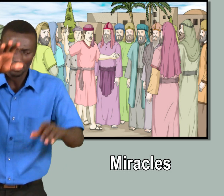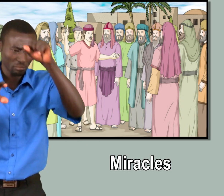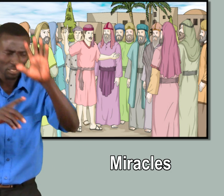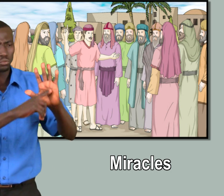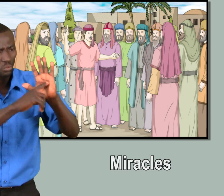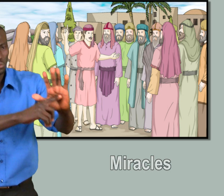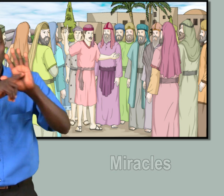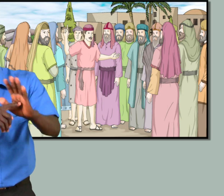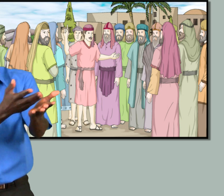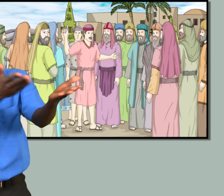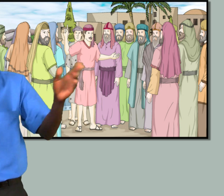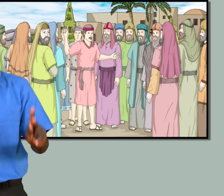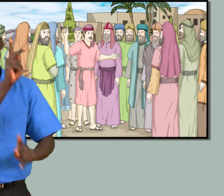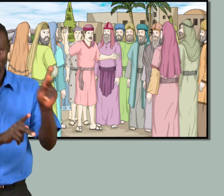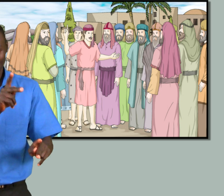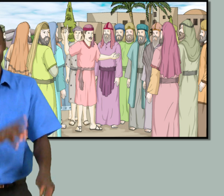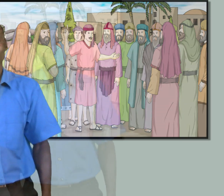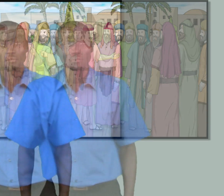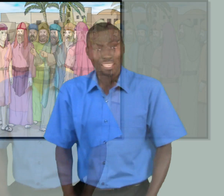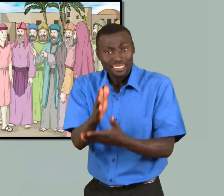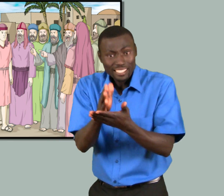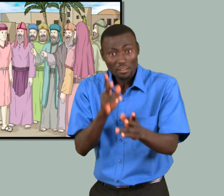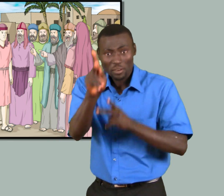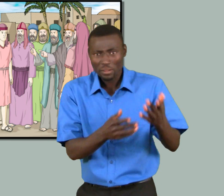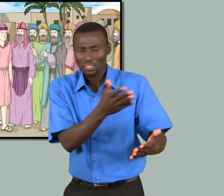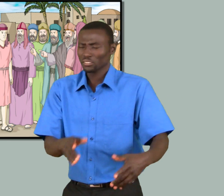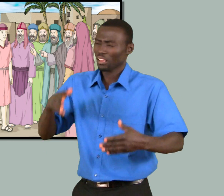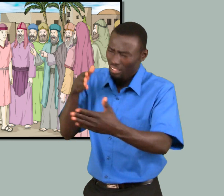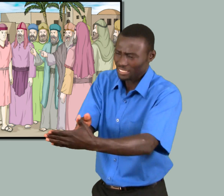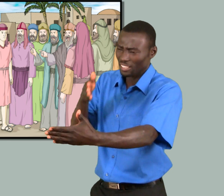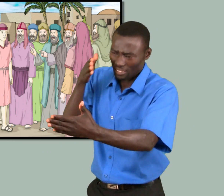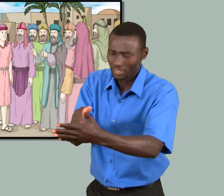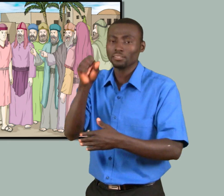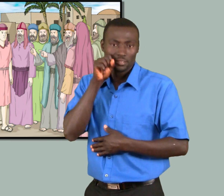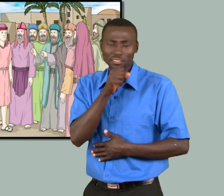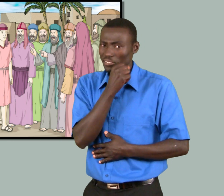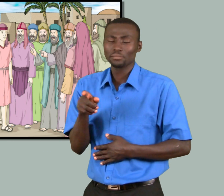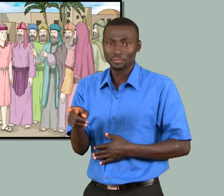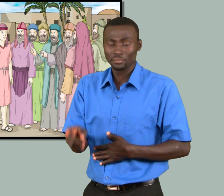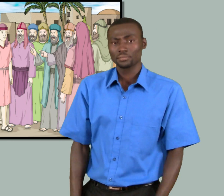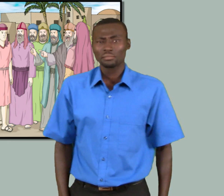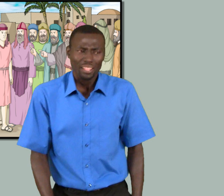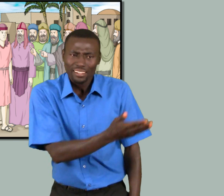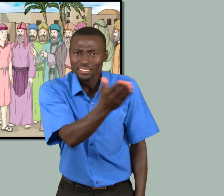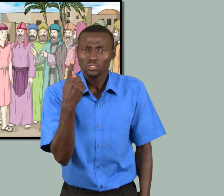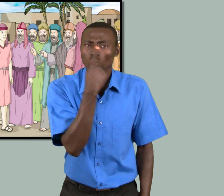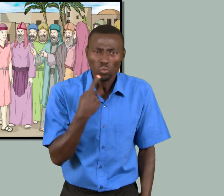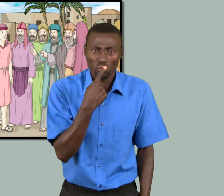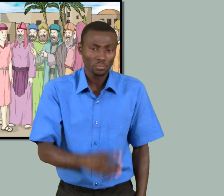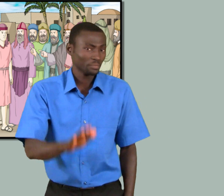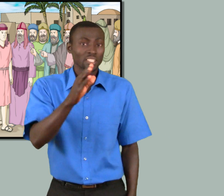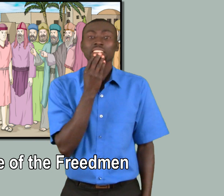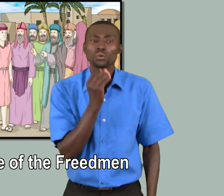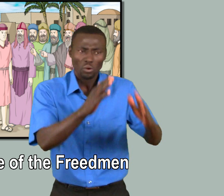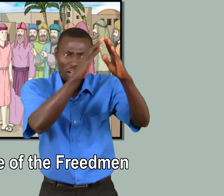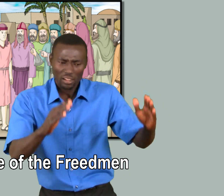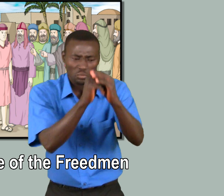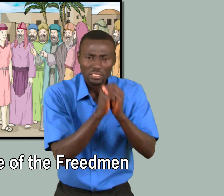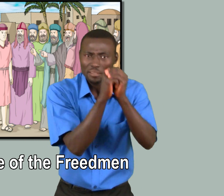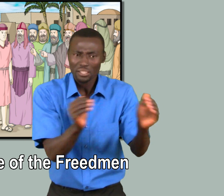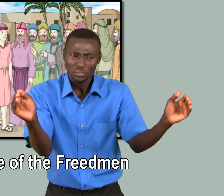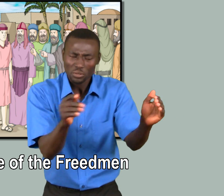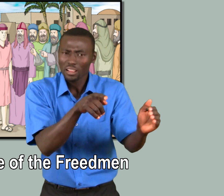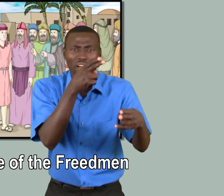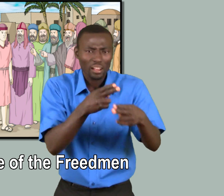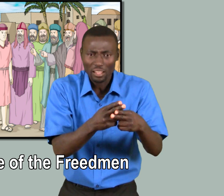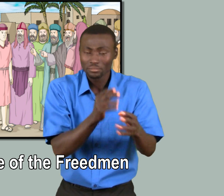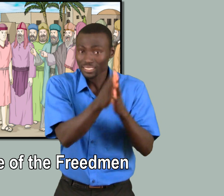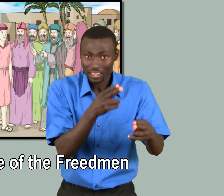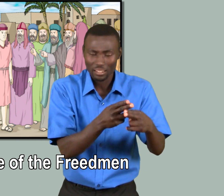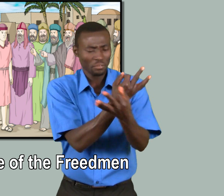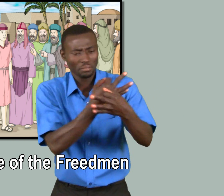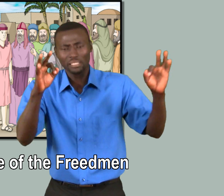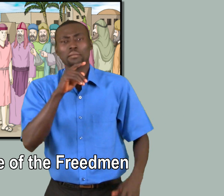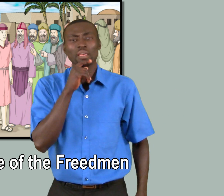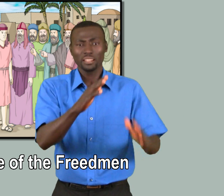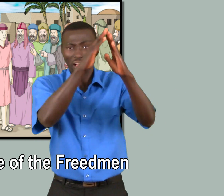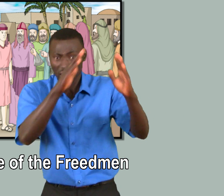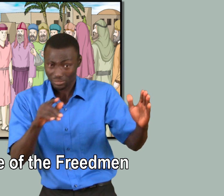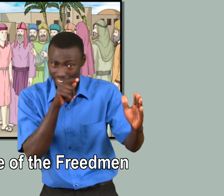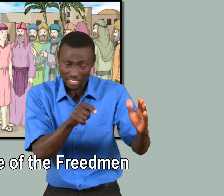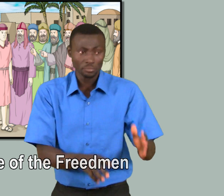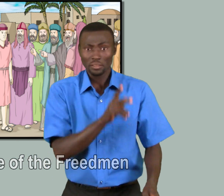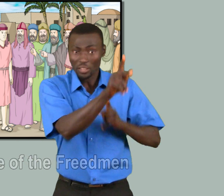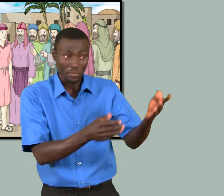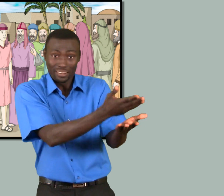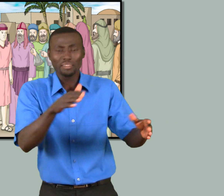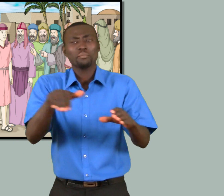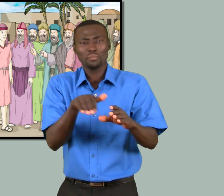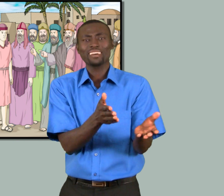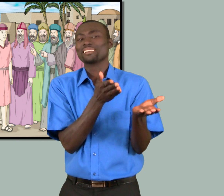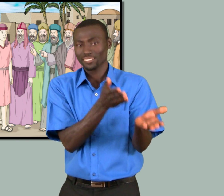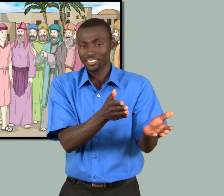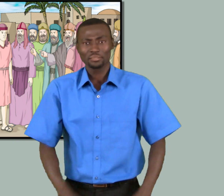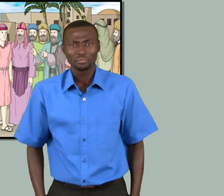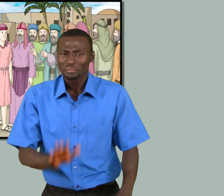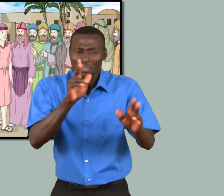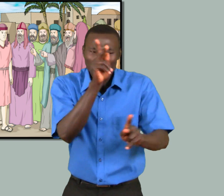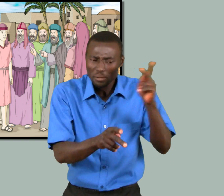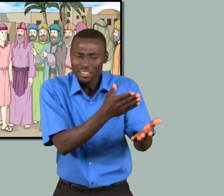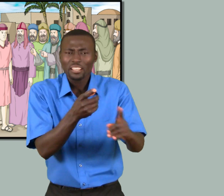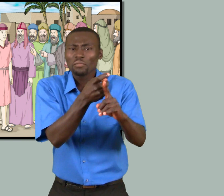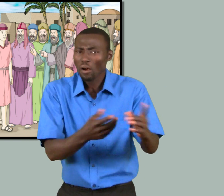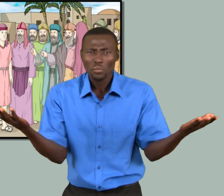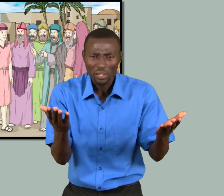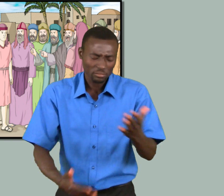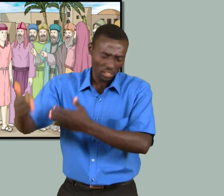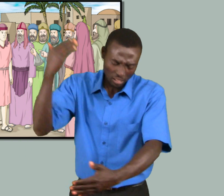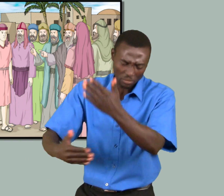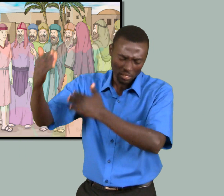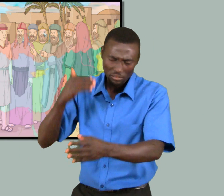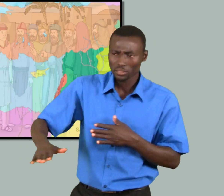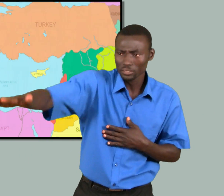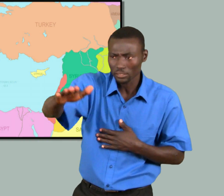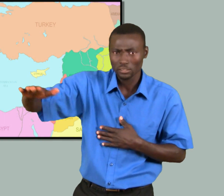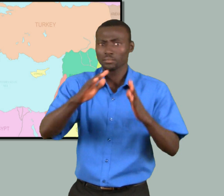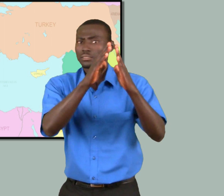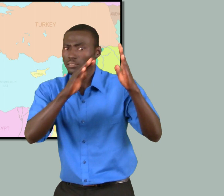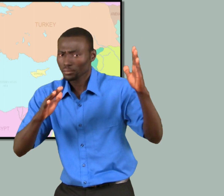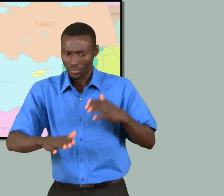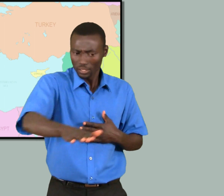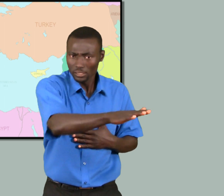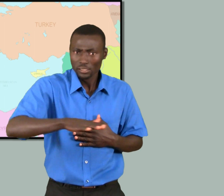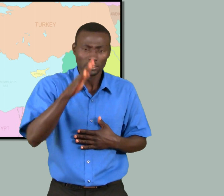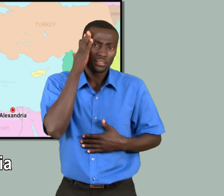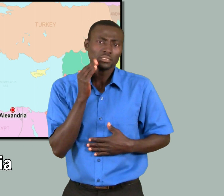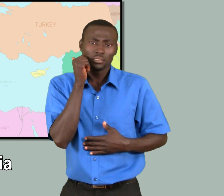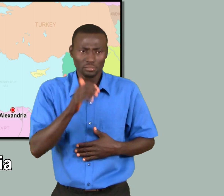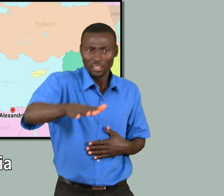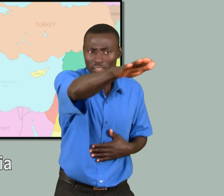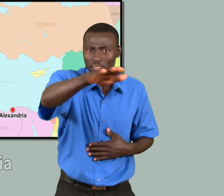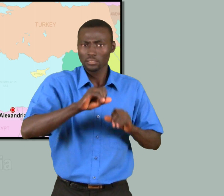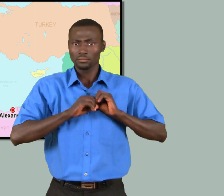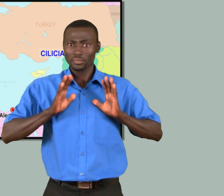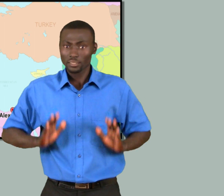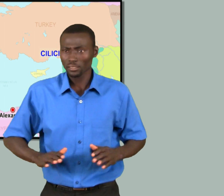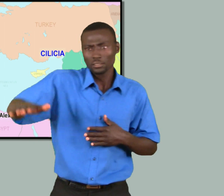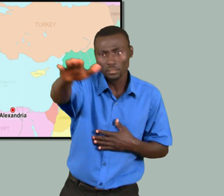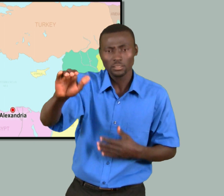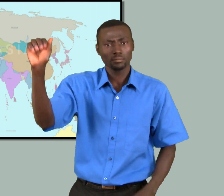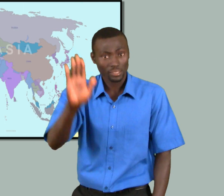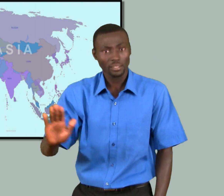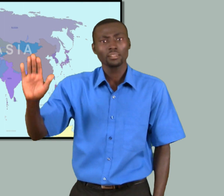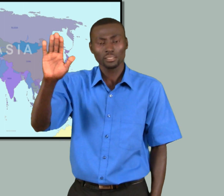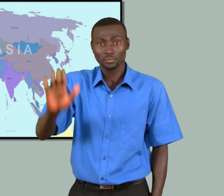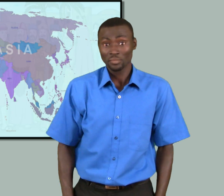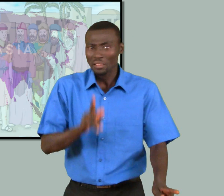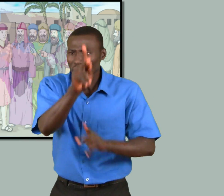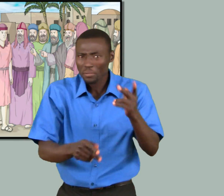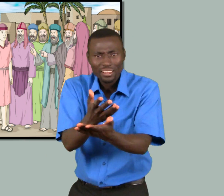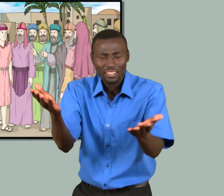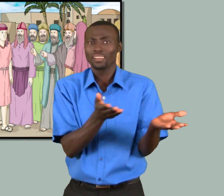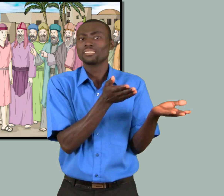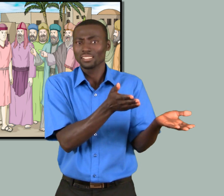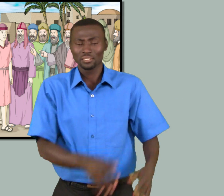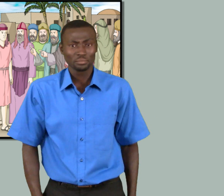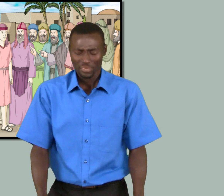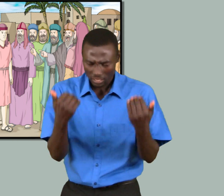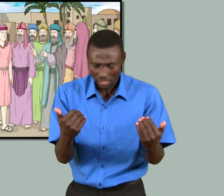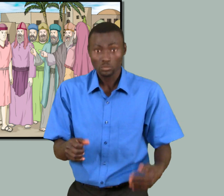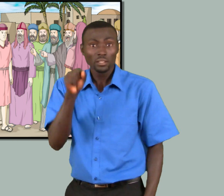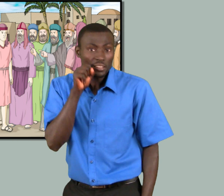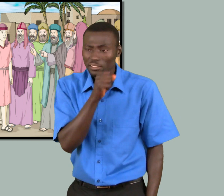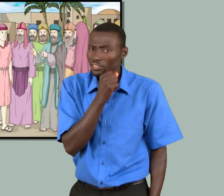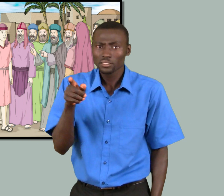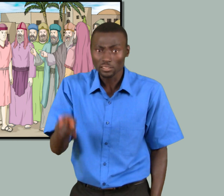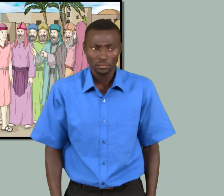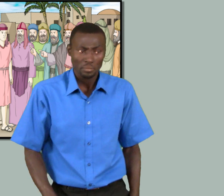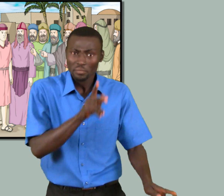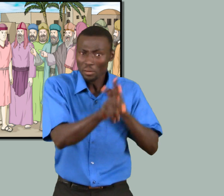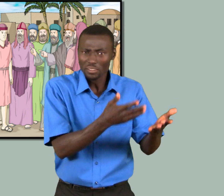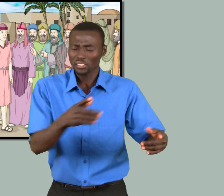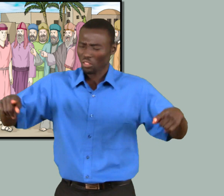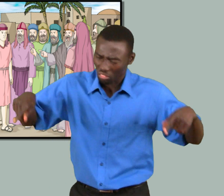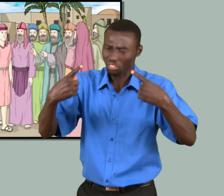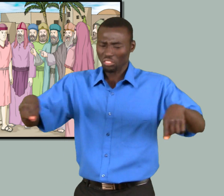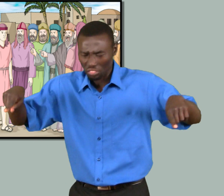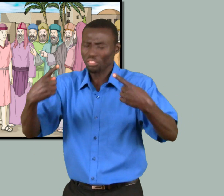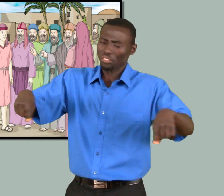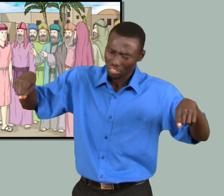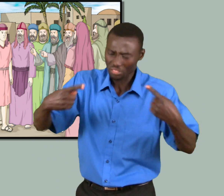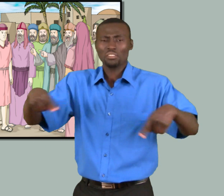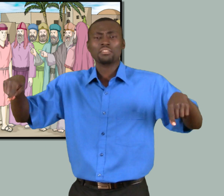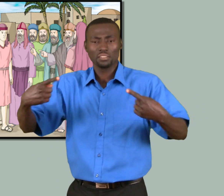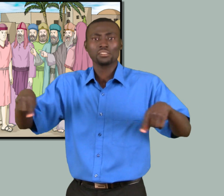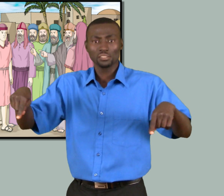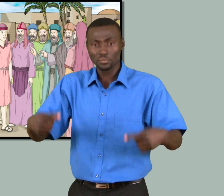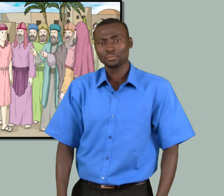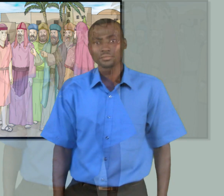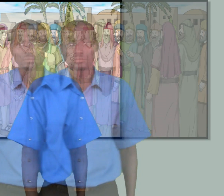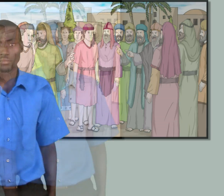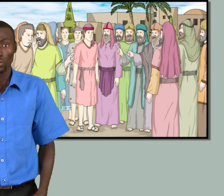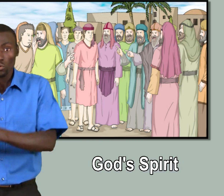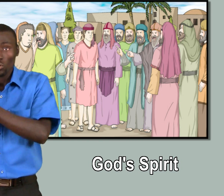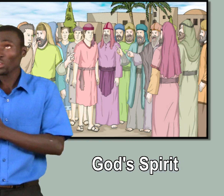But resistance arose from what was called the Synagogue of the Freedmen, including Cyrenians, Alexandrians, and men from the provinces of Cilicia and Asia.